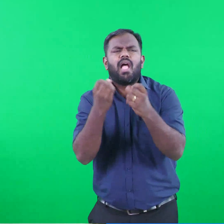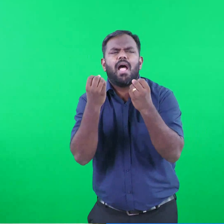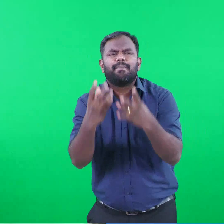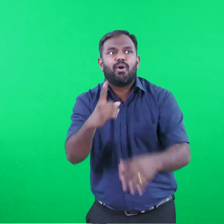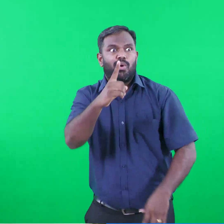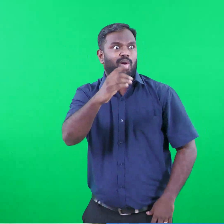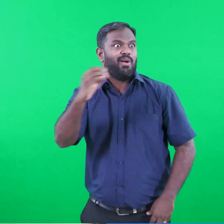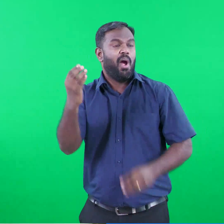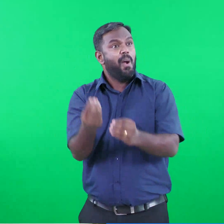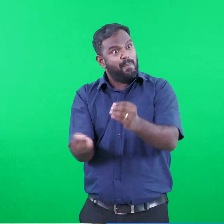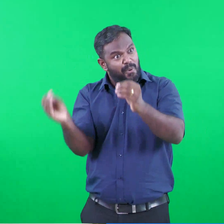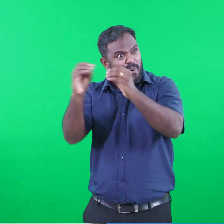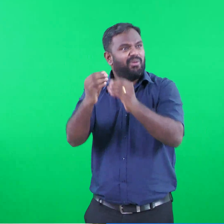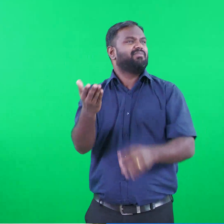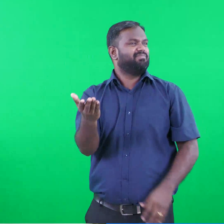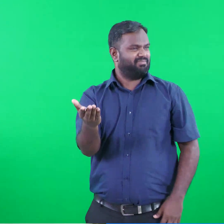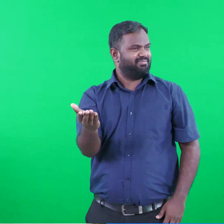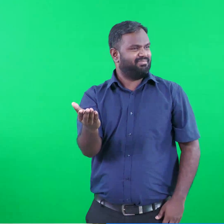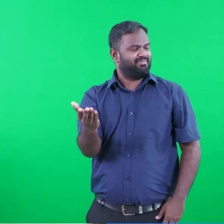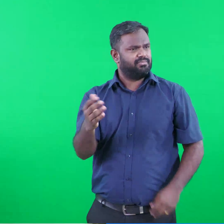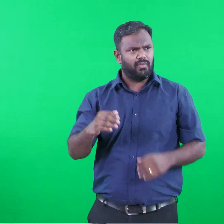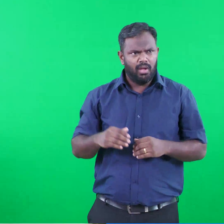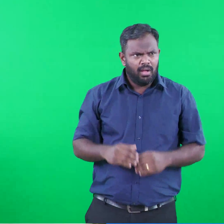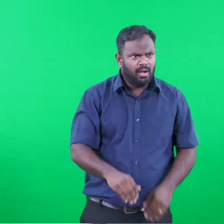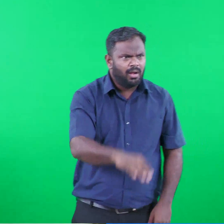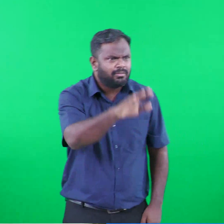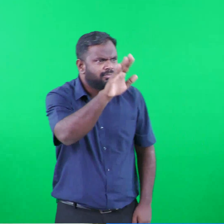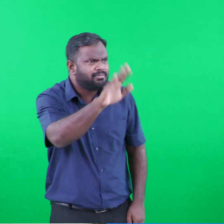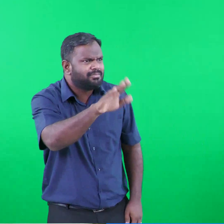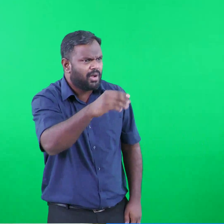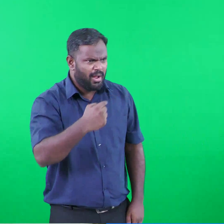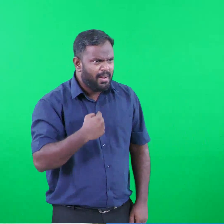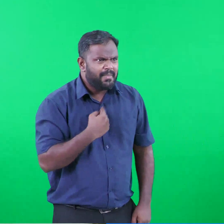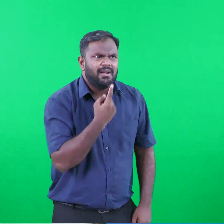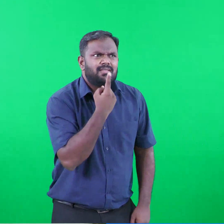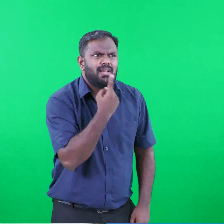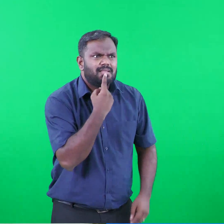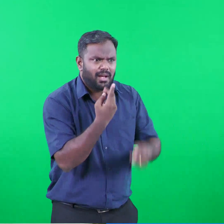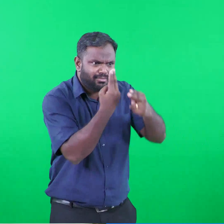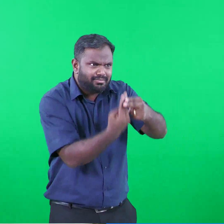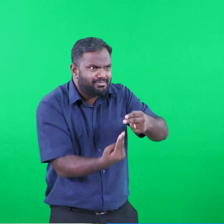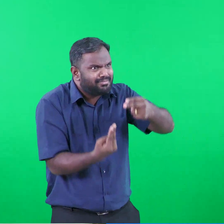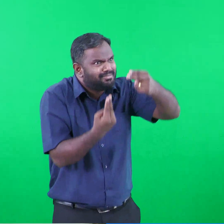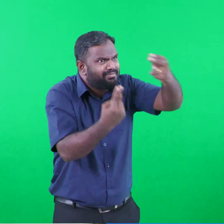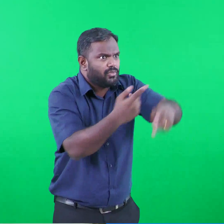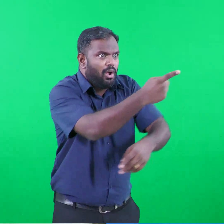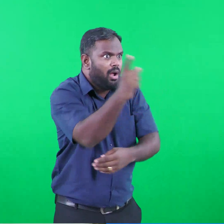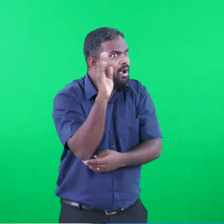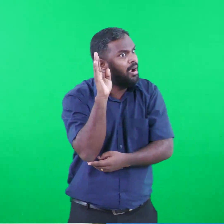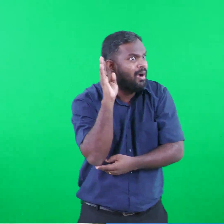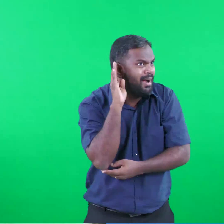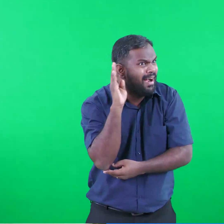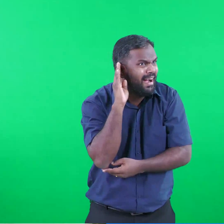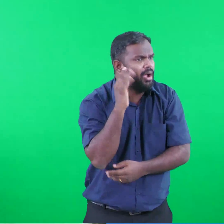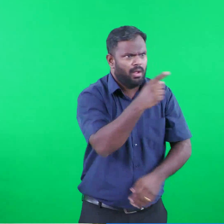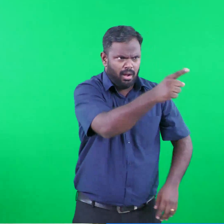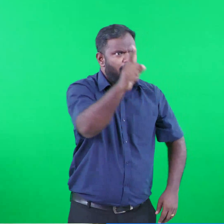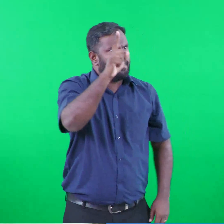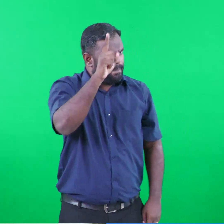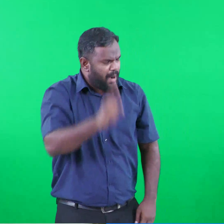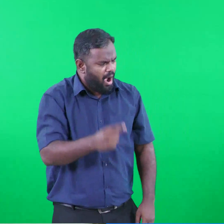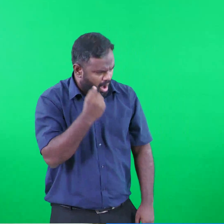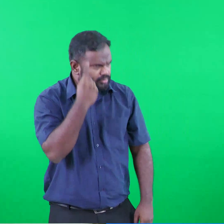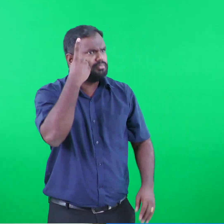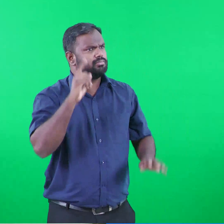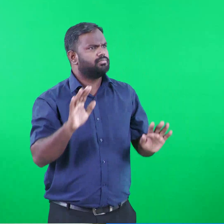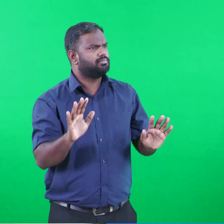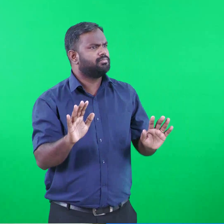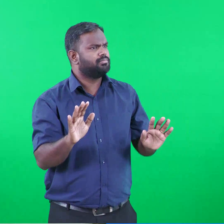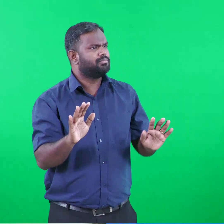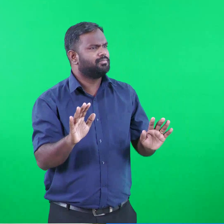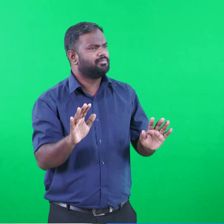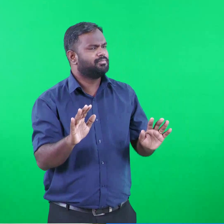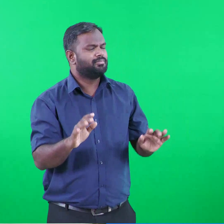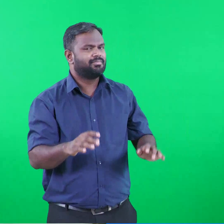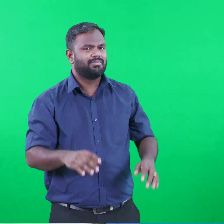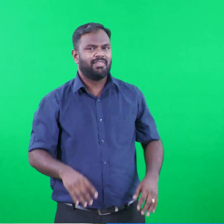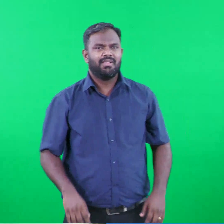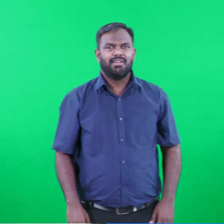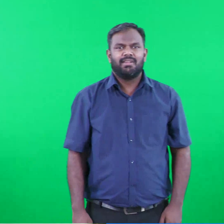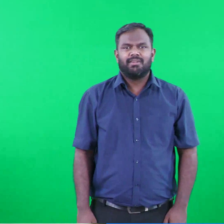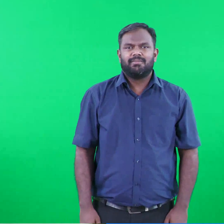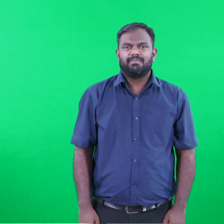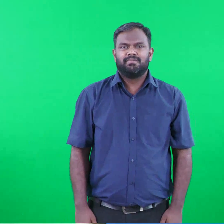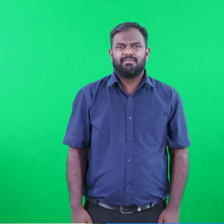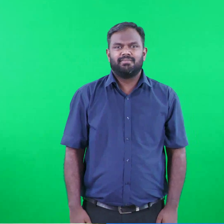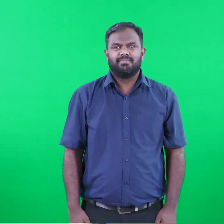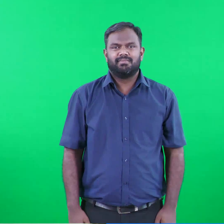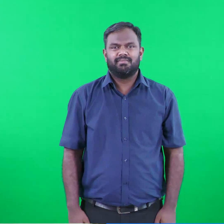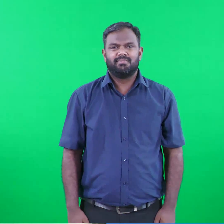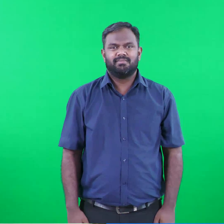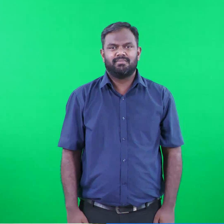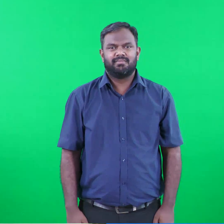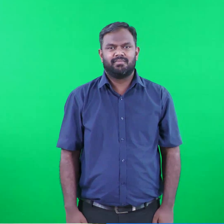Then Jesus said, "He who has ears to hear, let him hear."